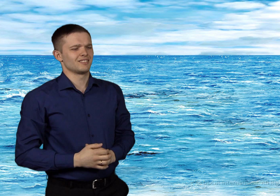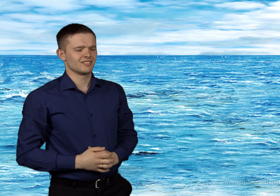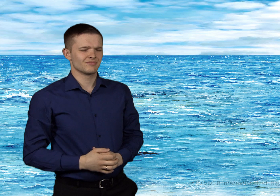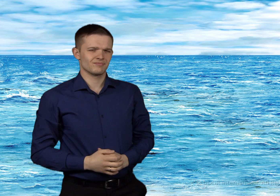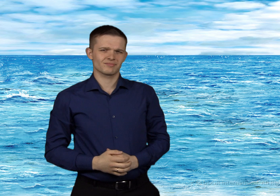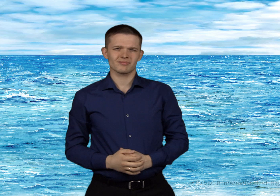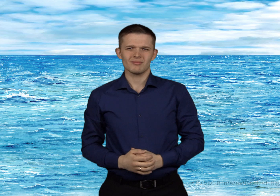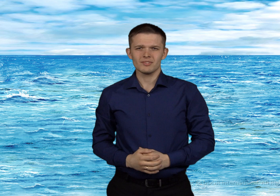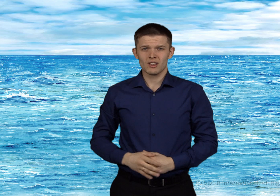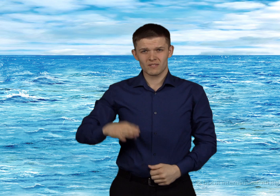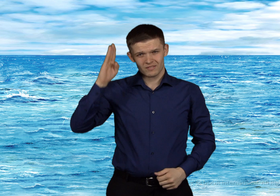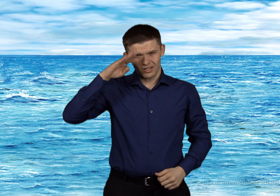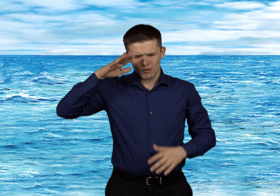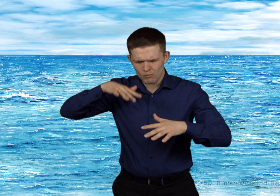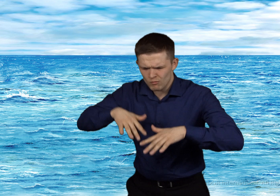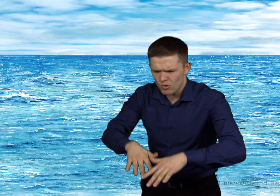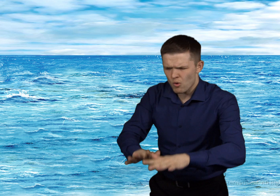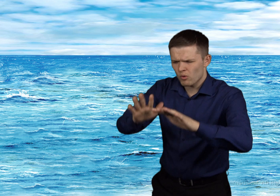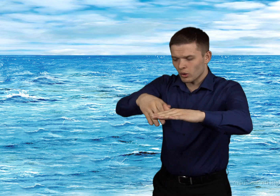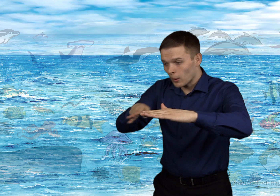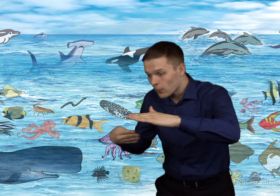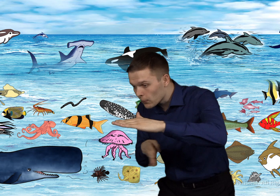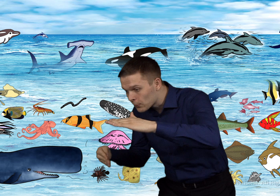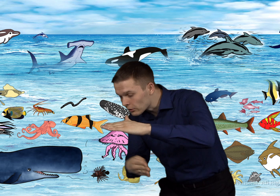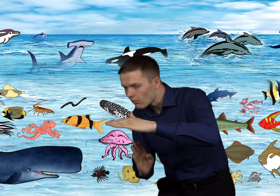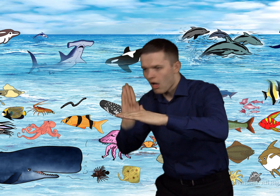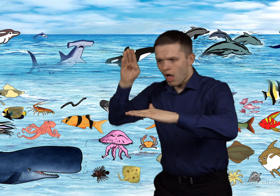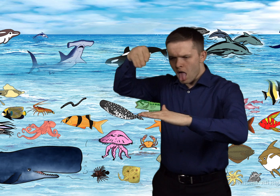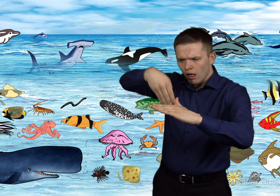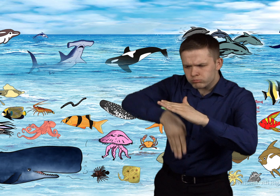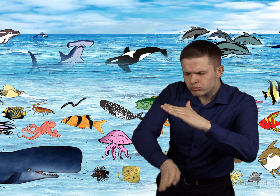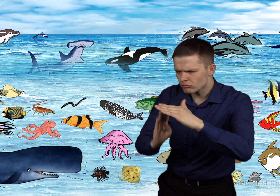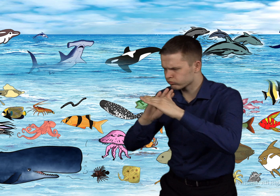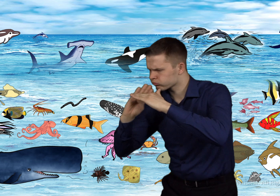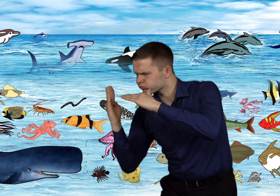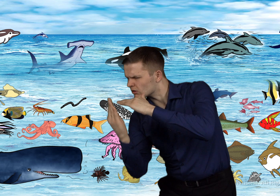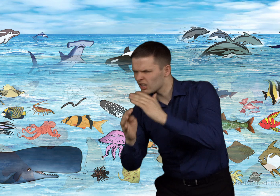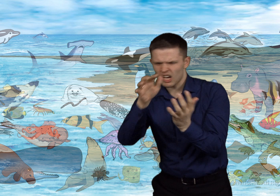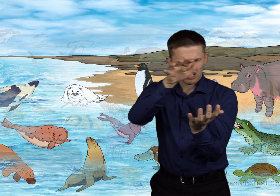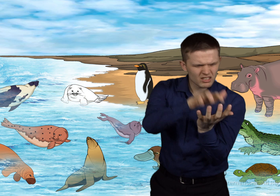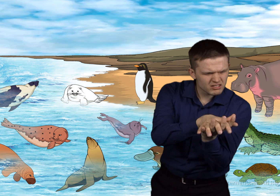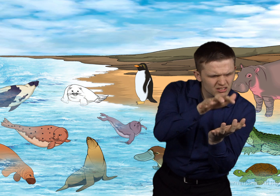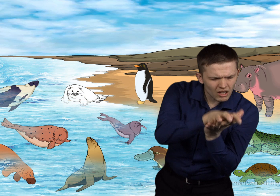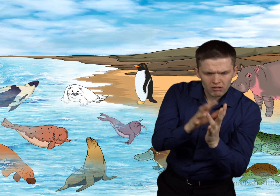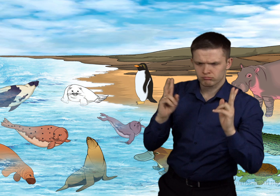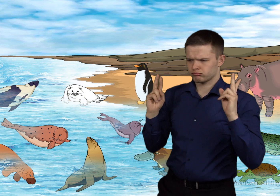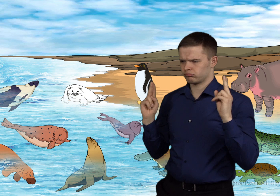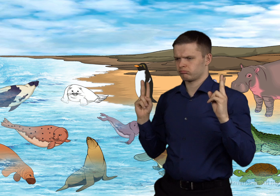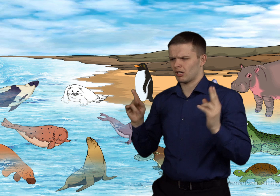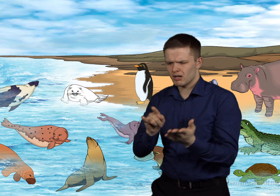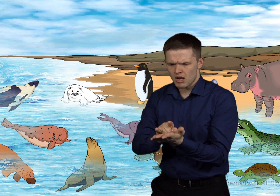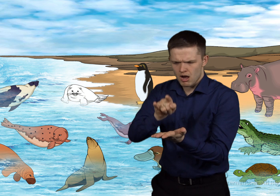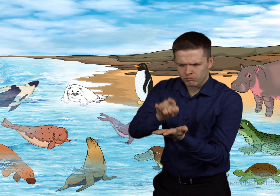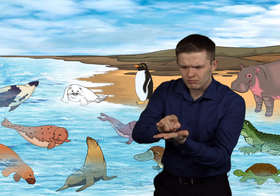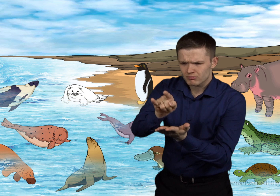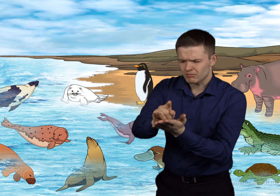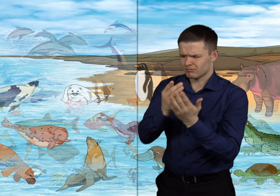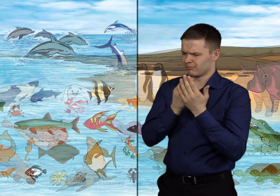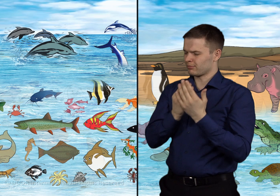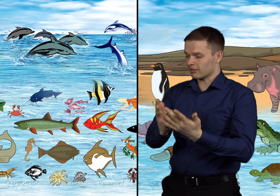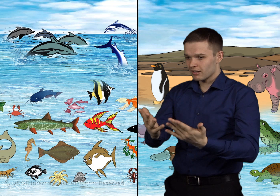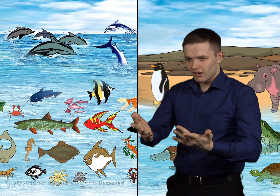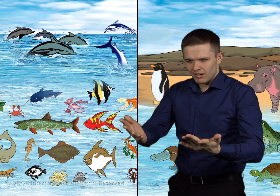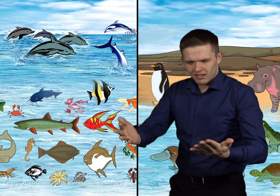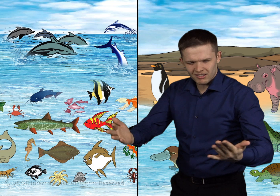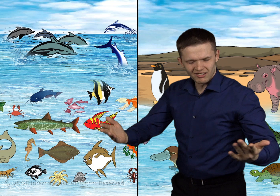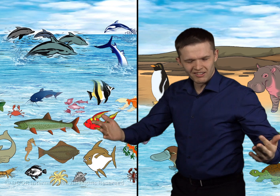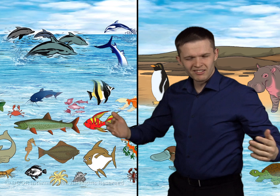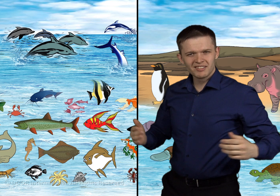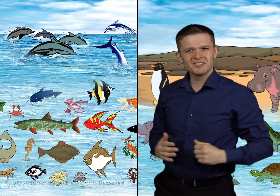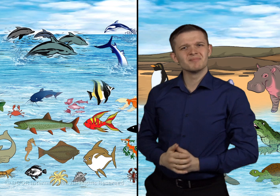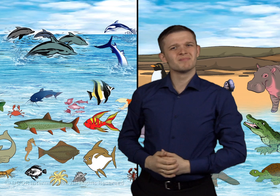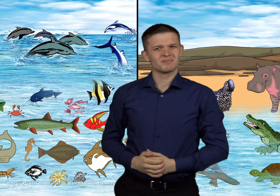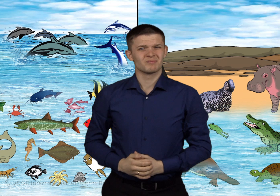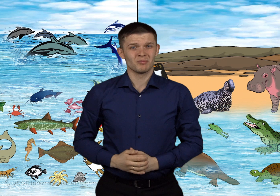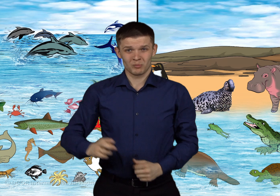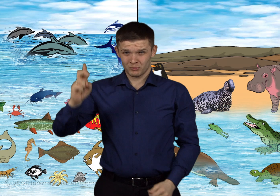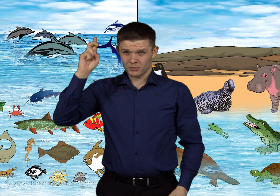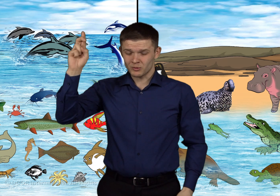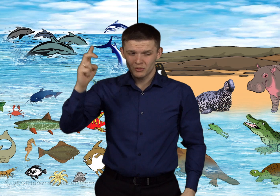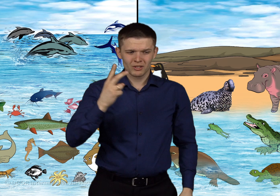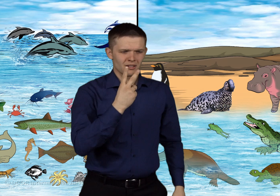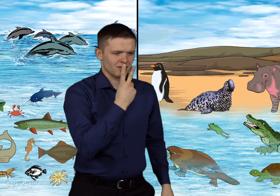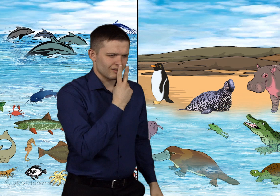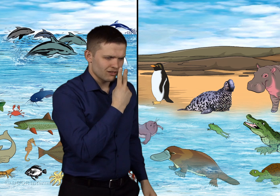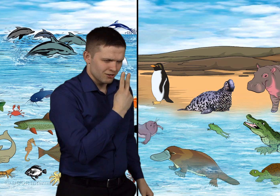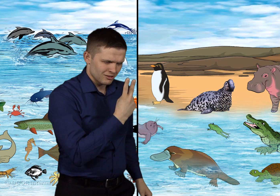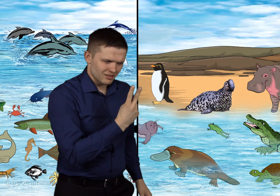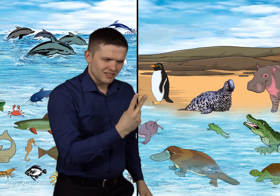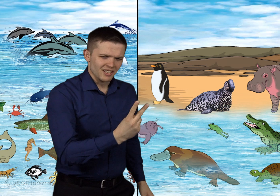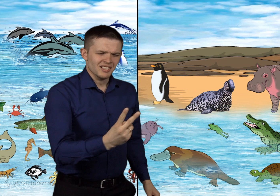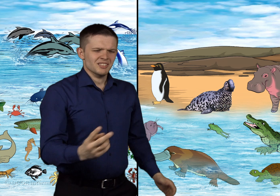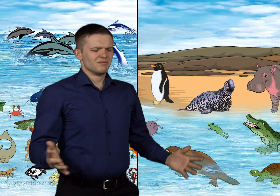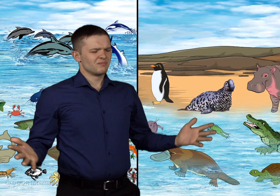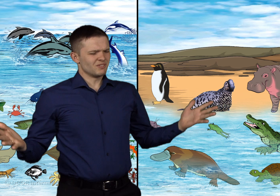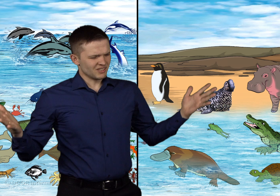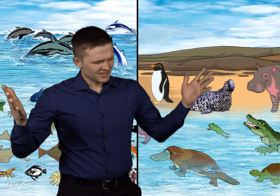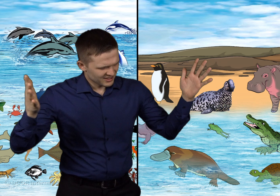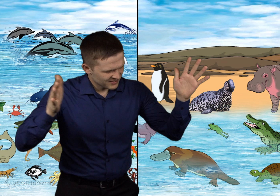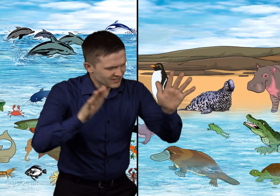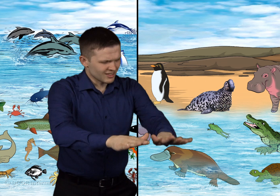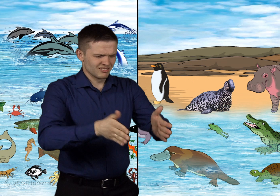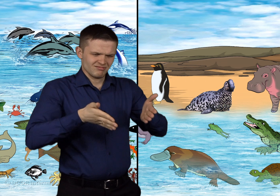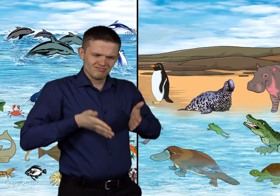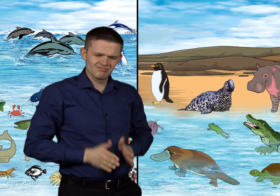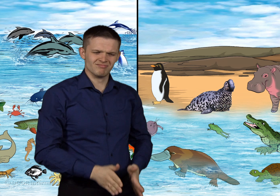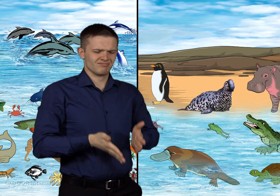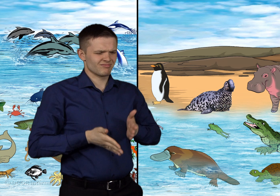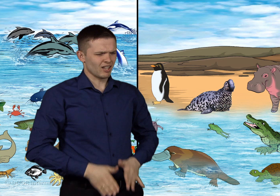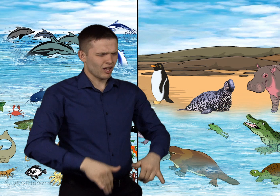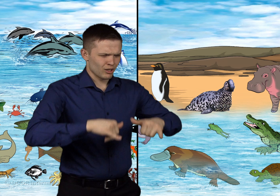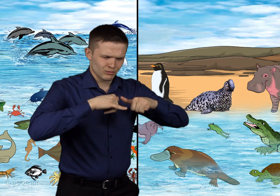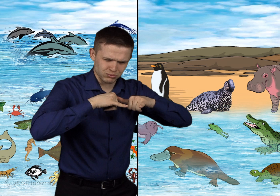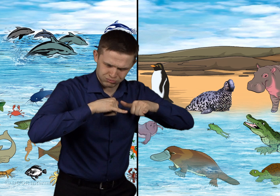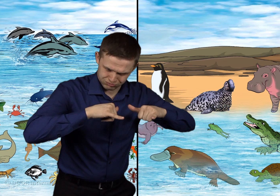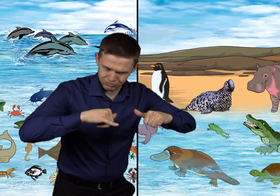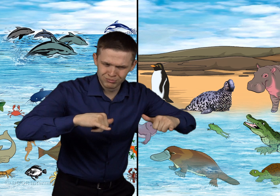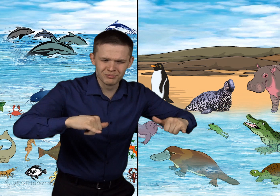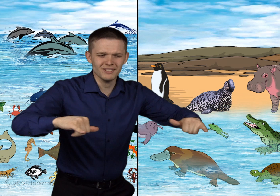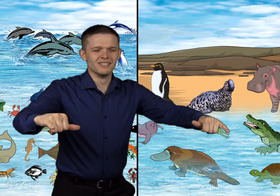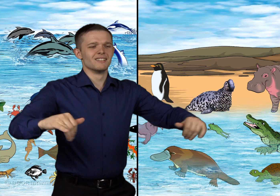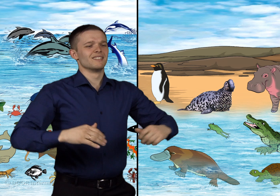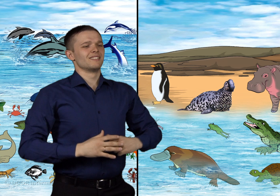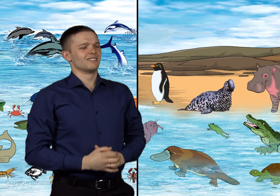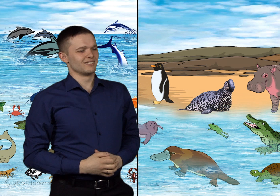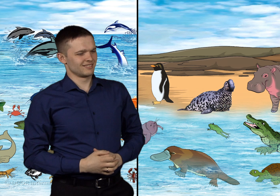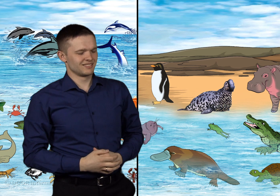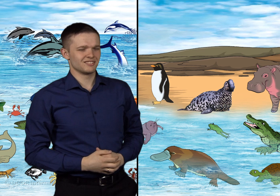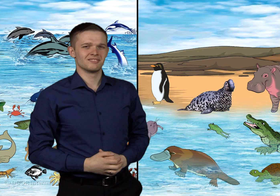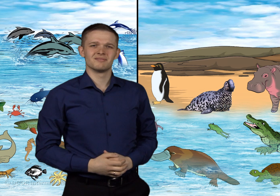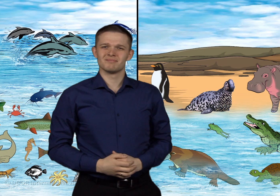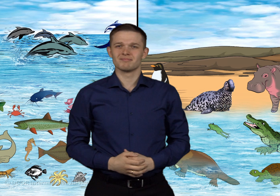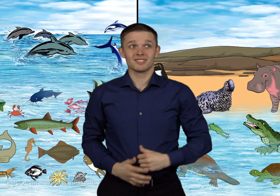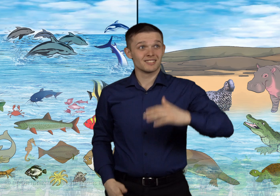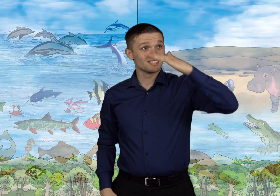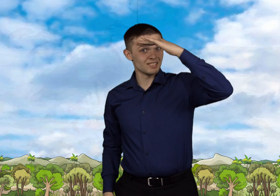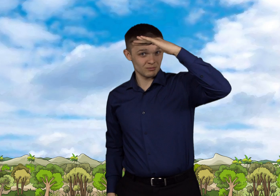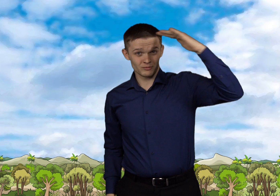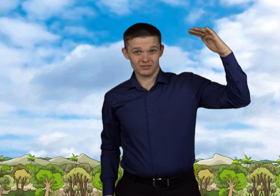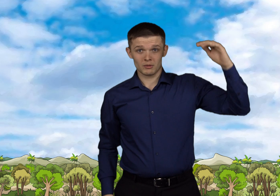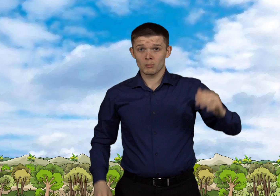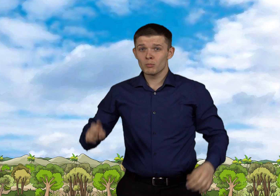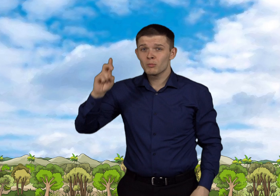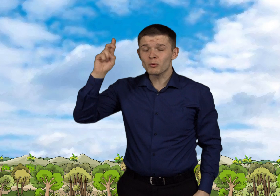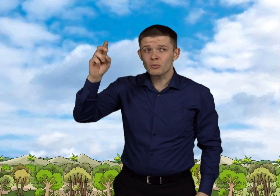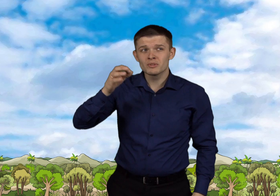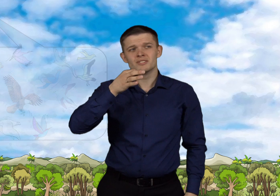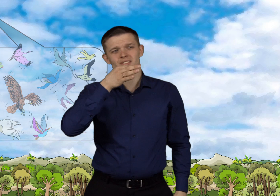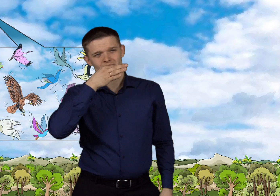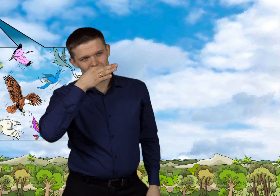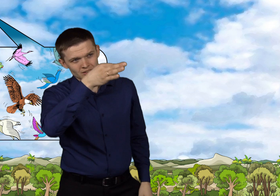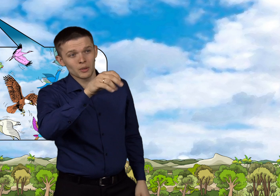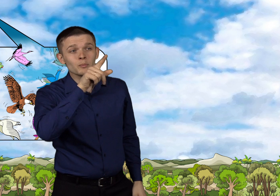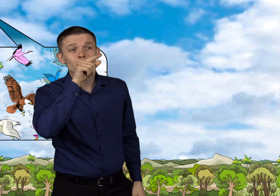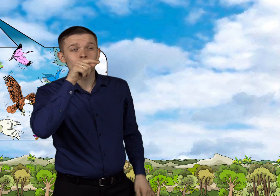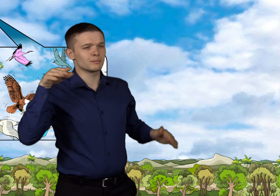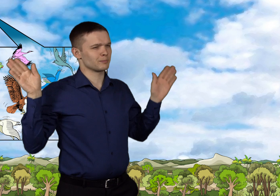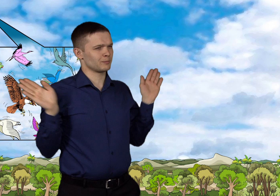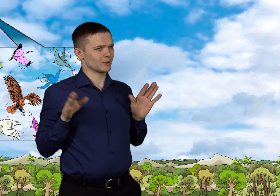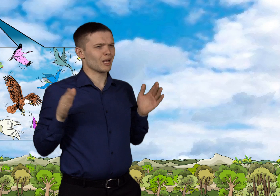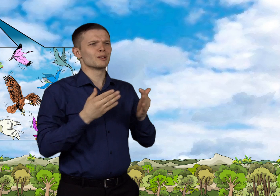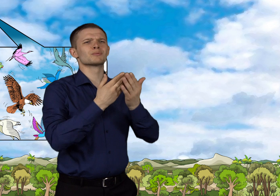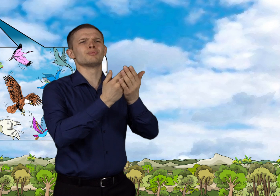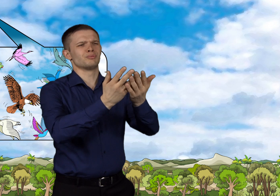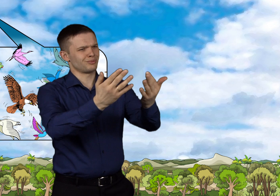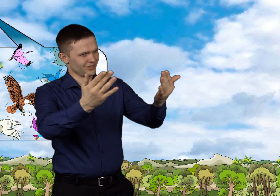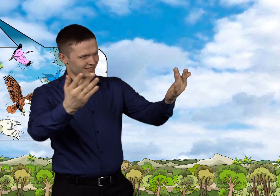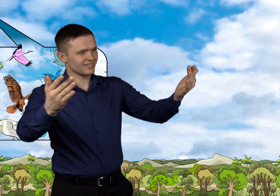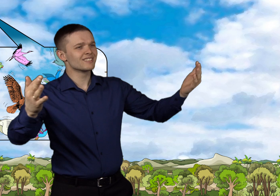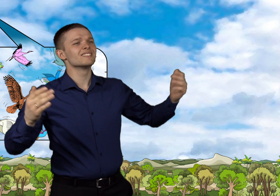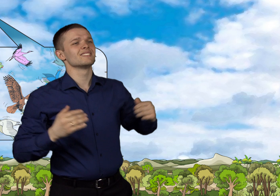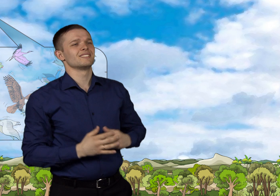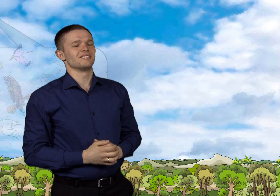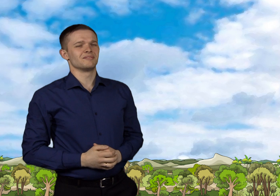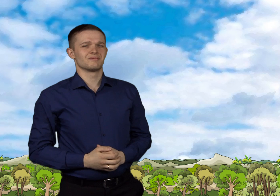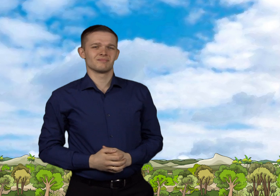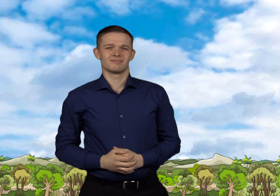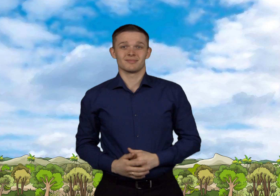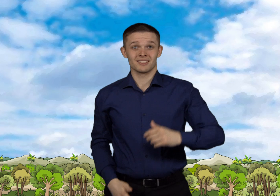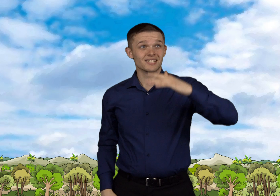So God created the great sea creatures and every living thing that moves, with which the waters teemed according to their kinds, and every bird of flight after its kind.